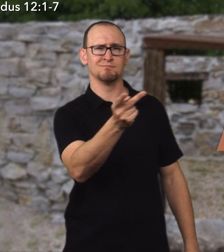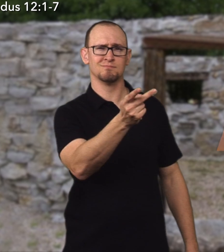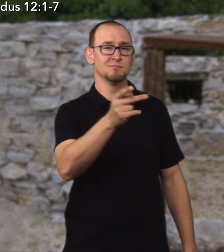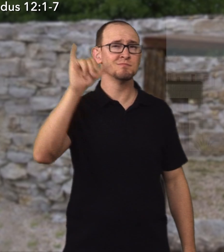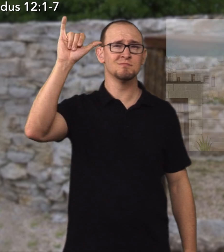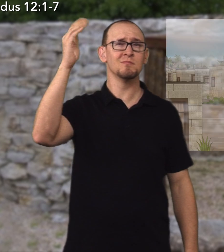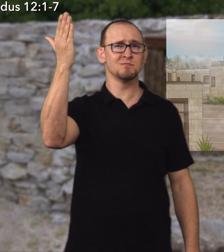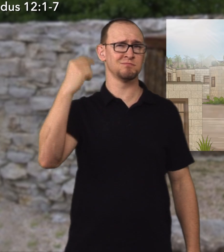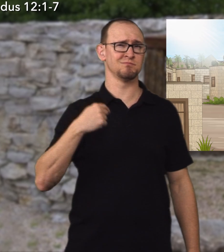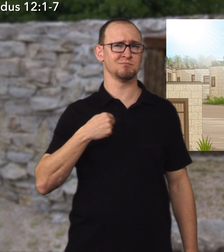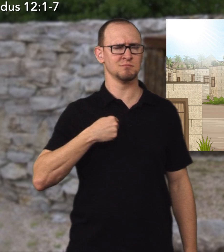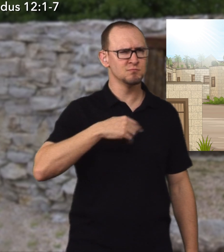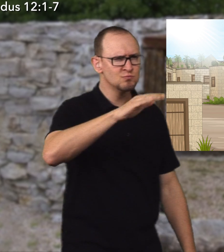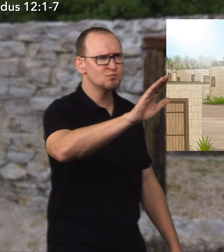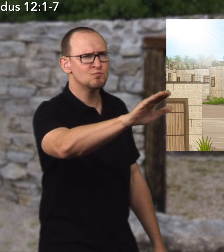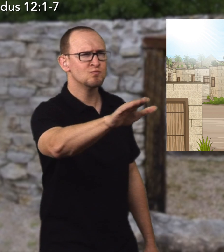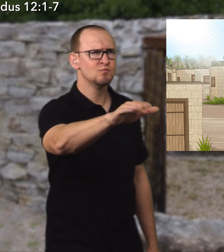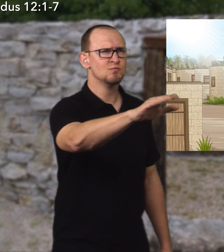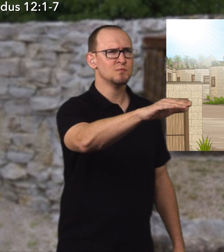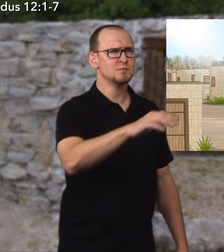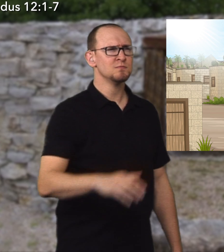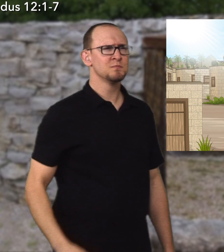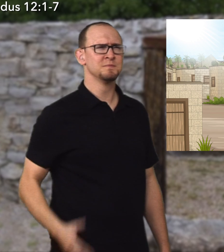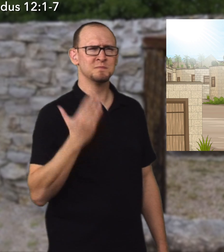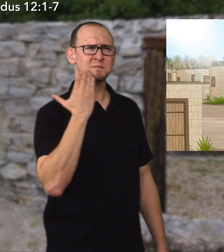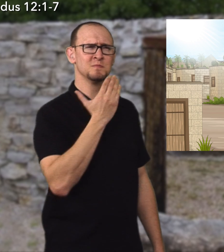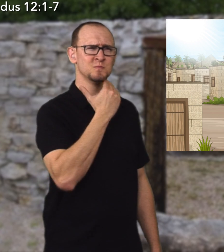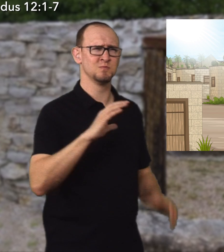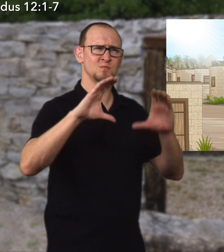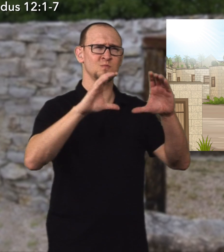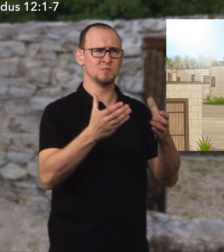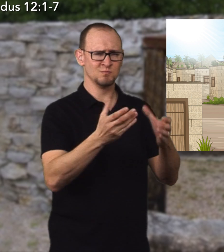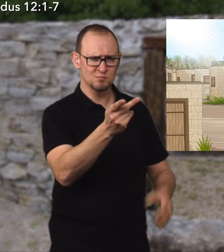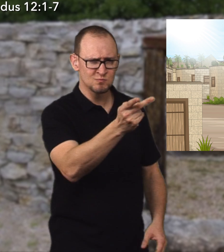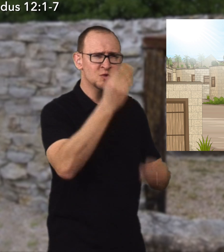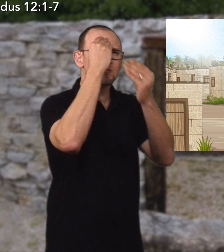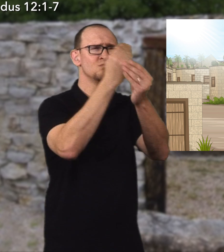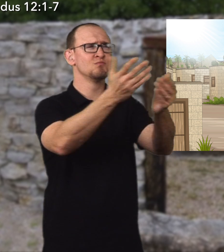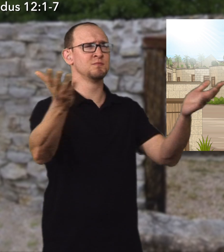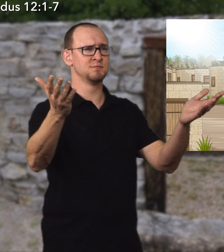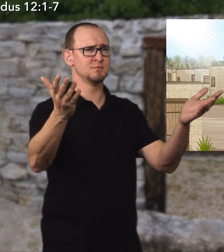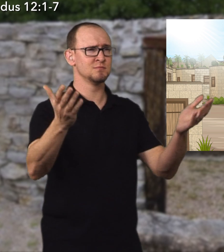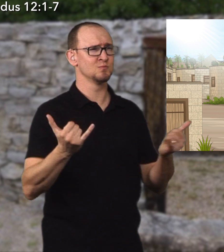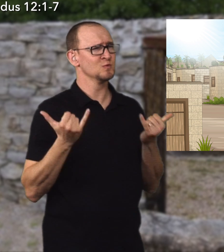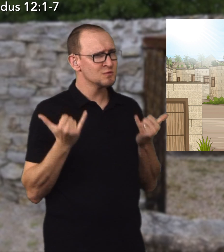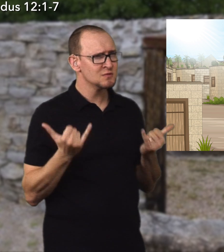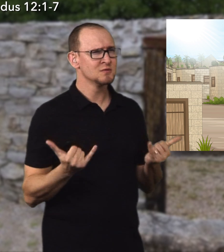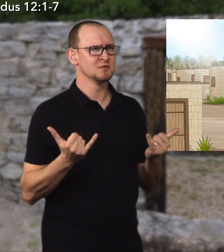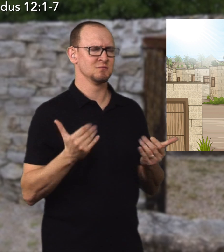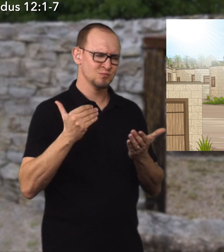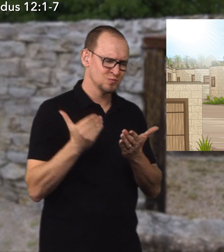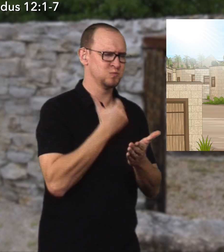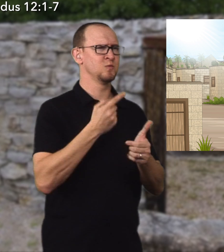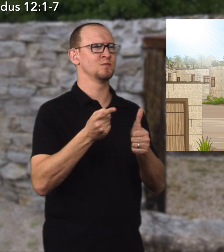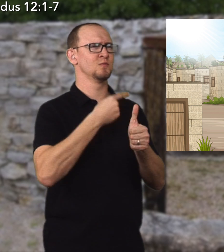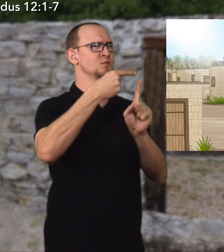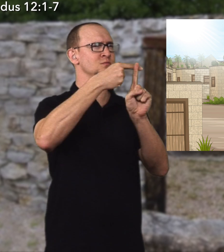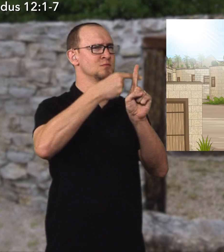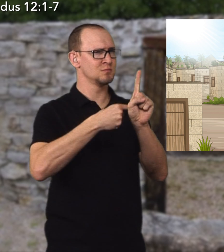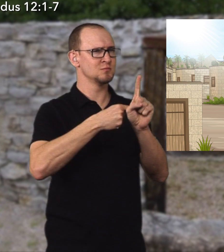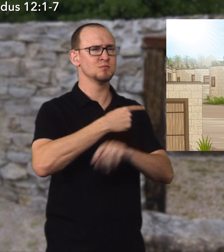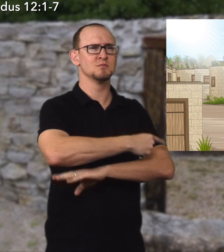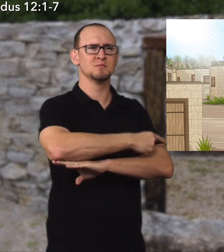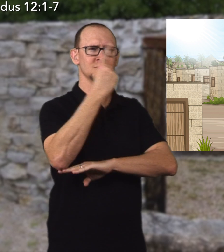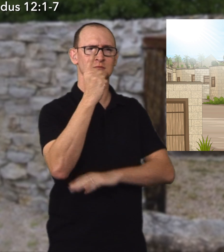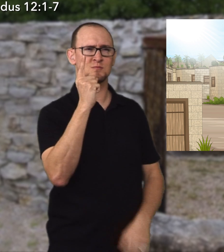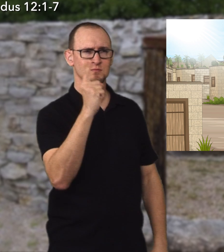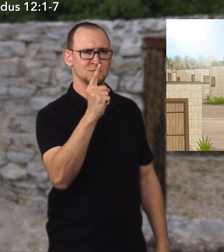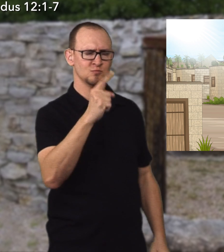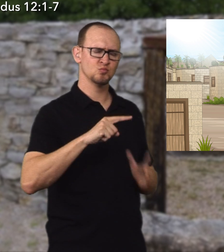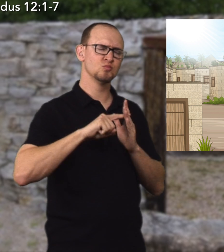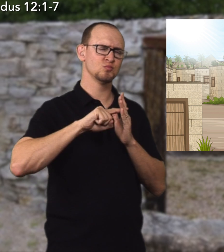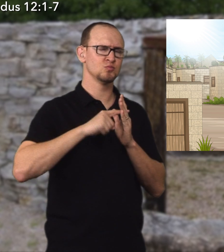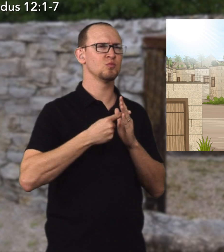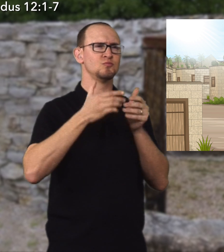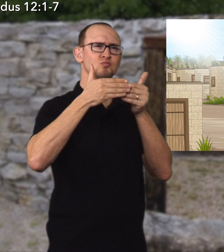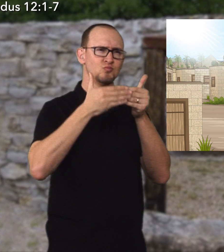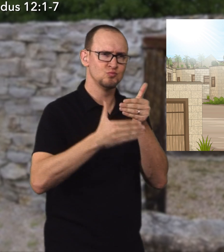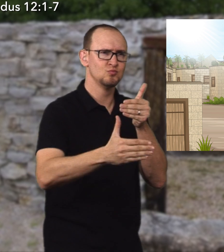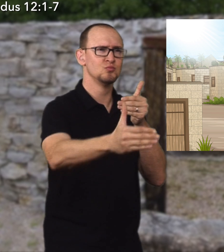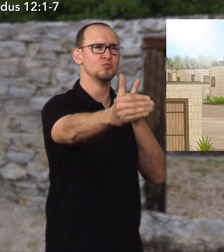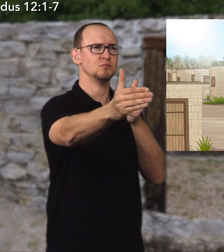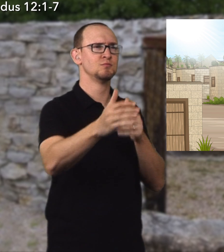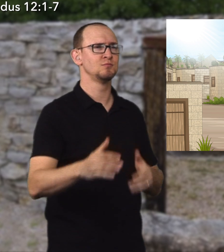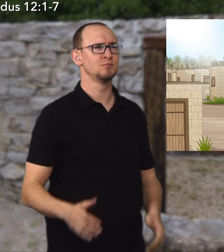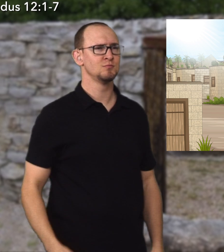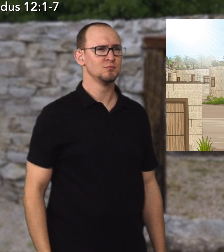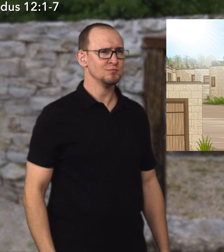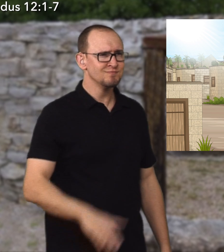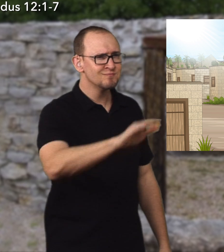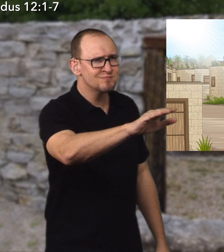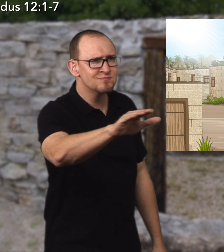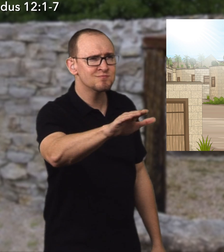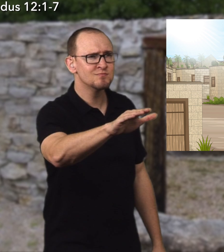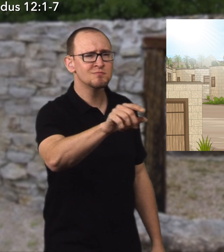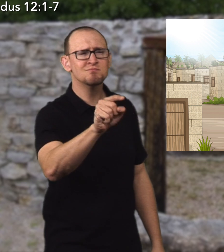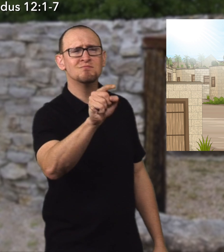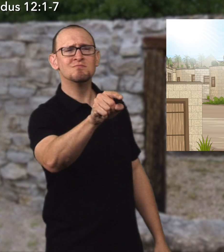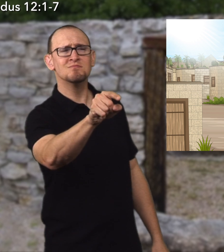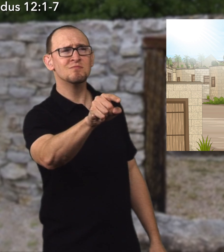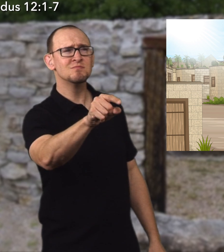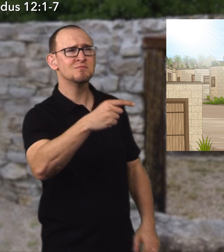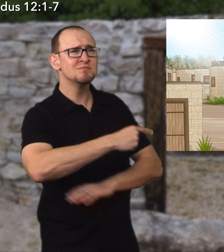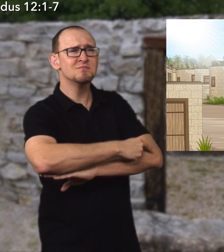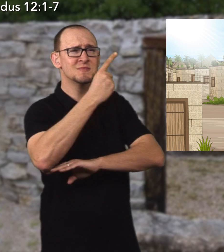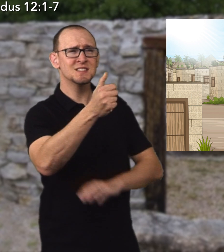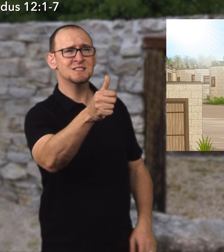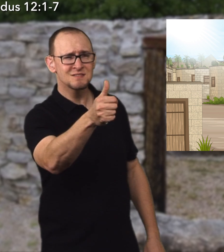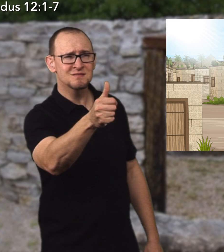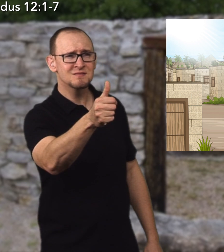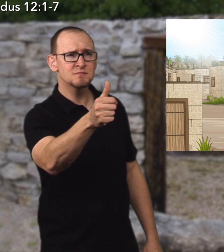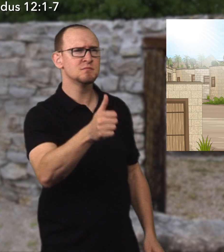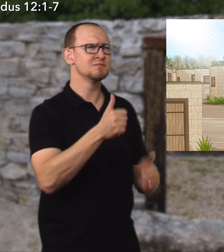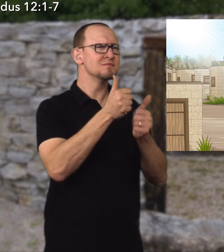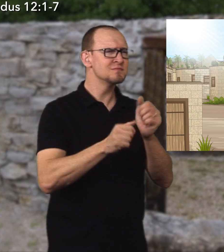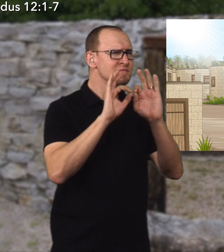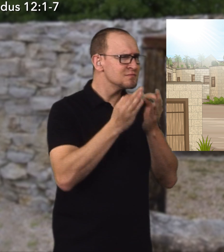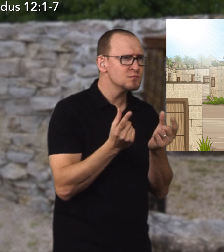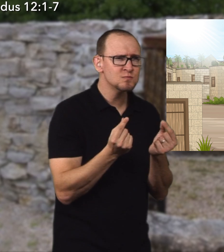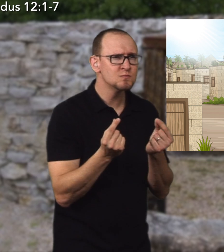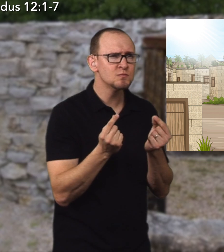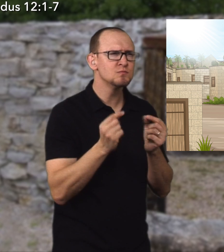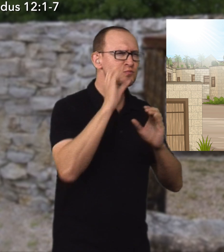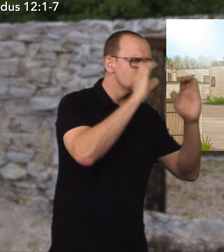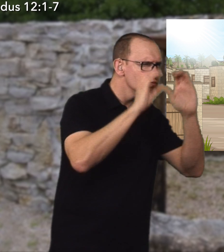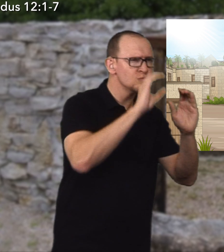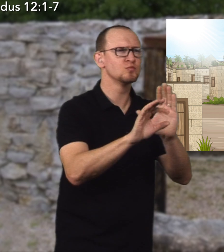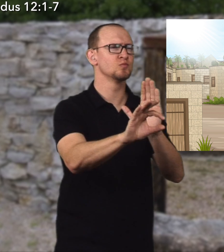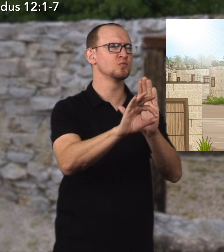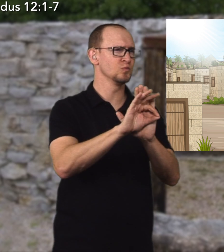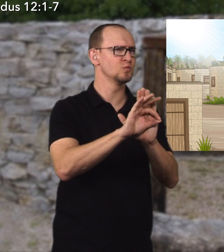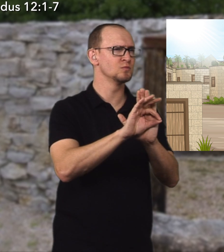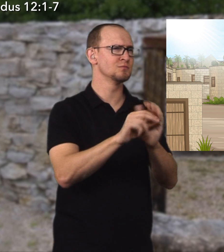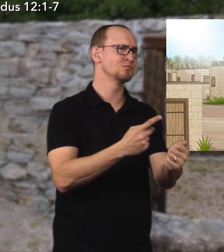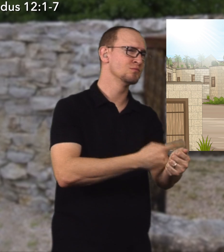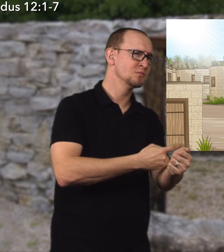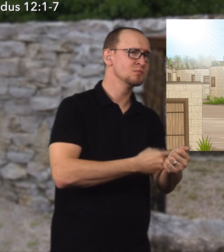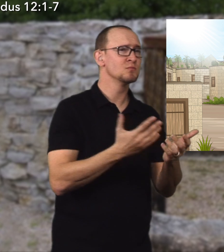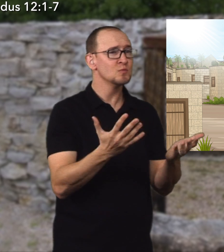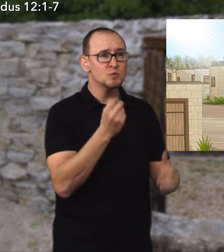Tell the whole congregation of Israel that on the tenth day of this month each man must select a lamb for his family, one per household.